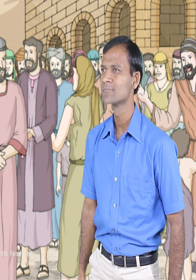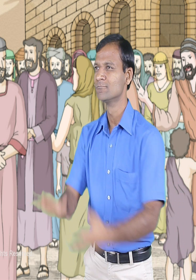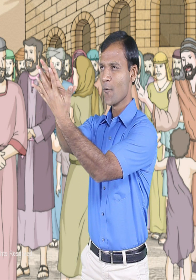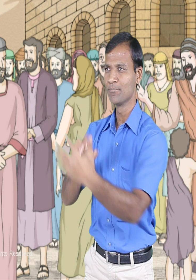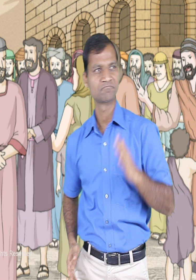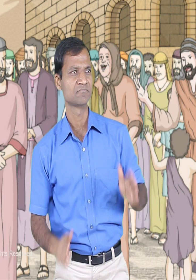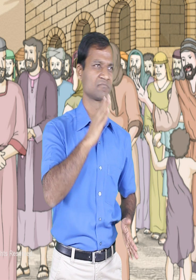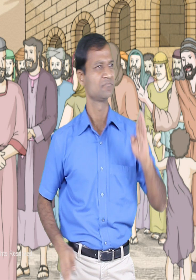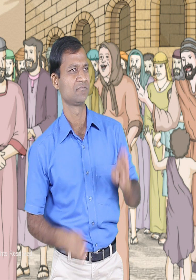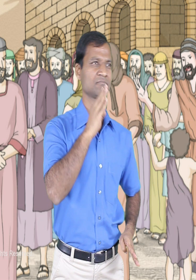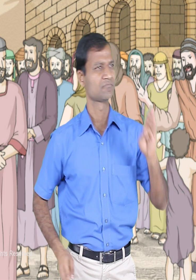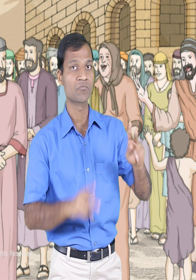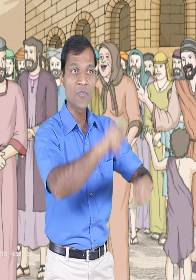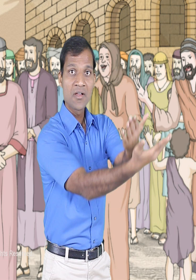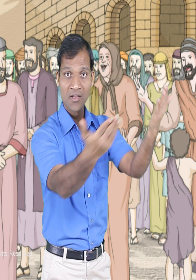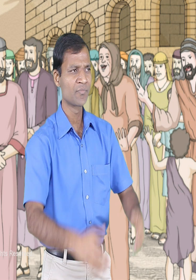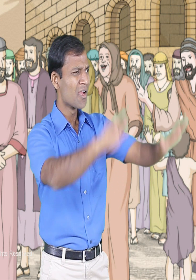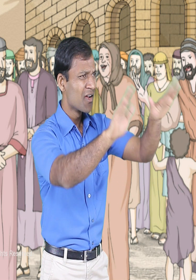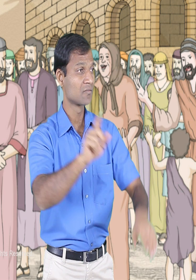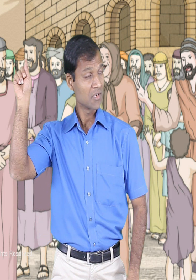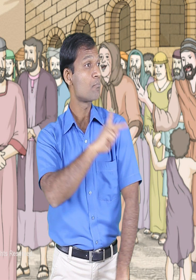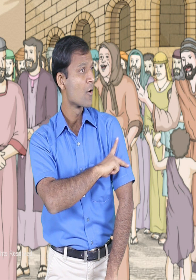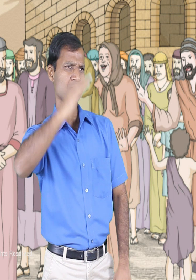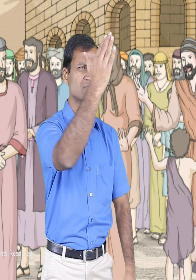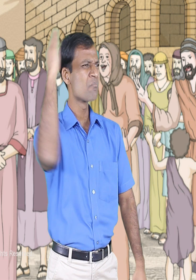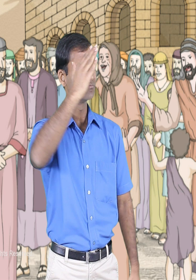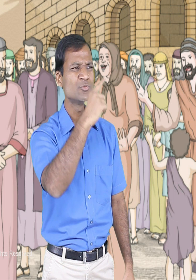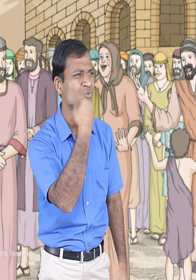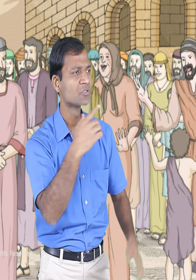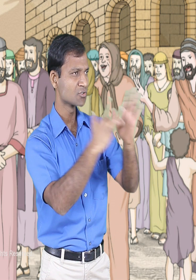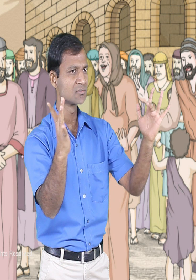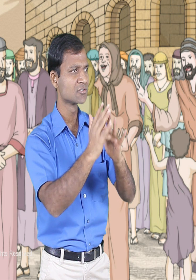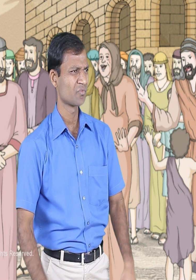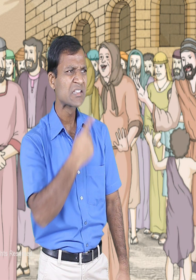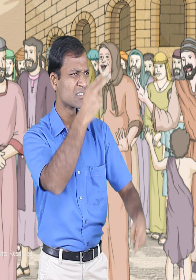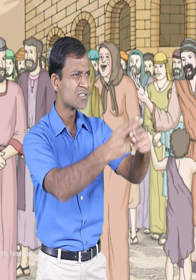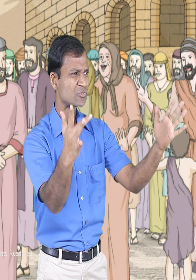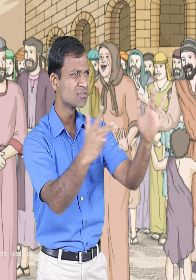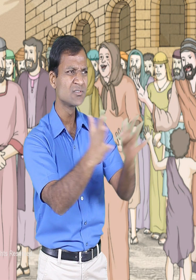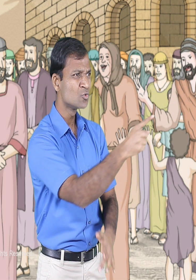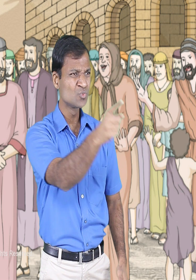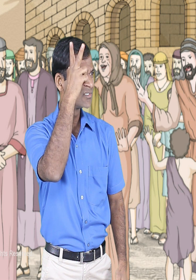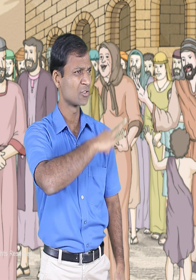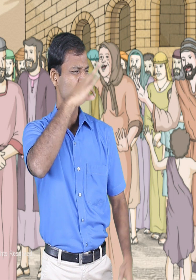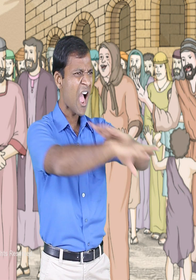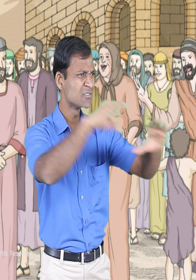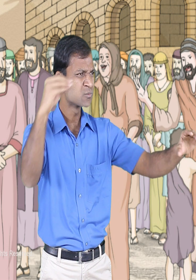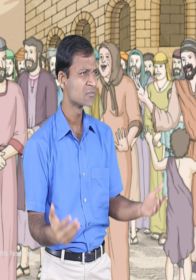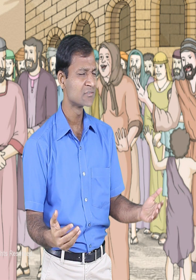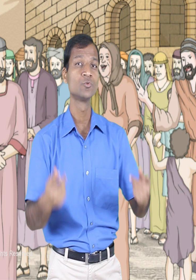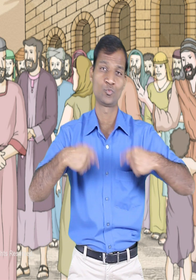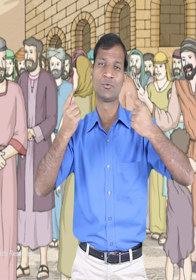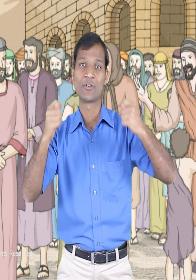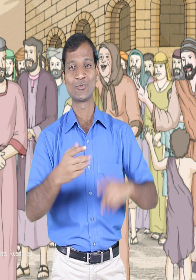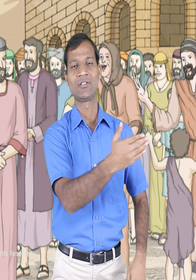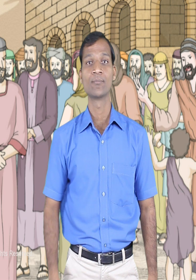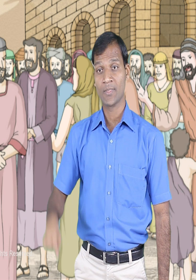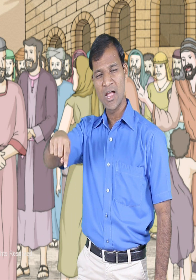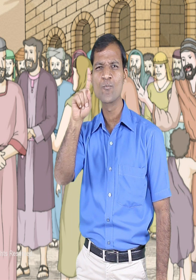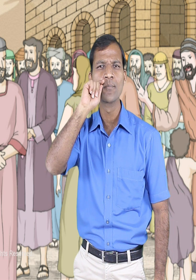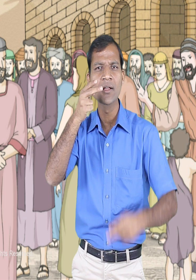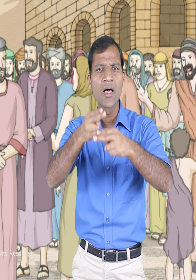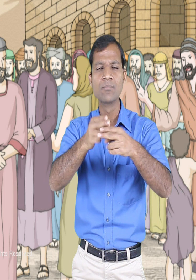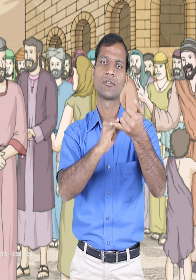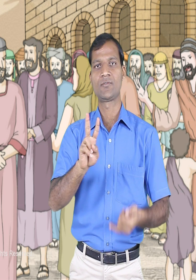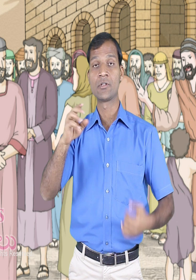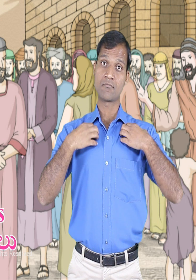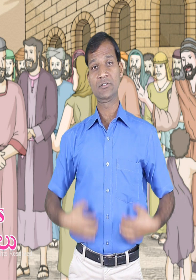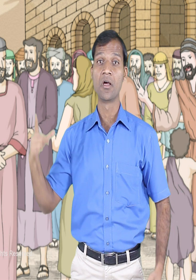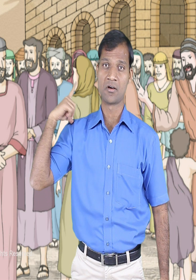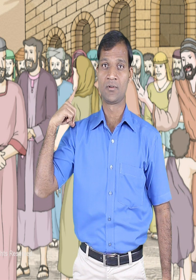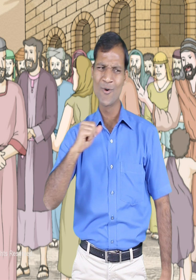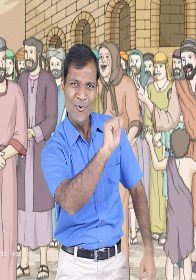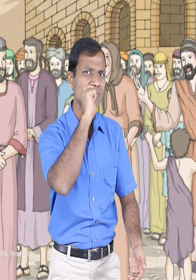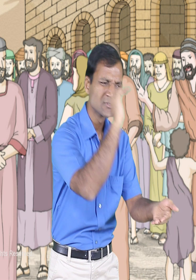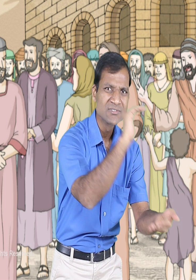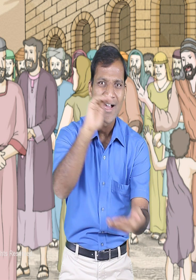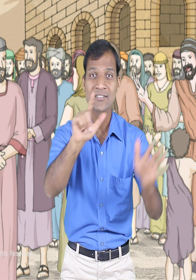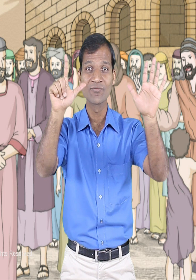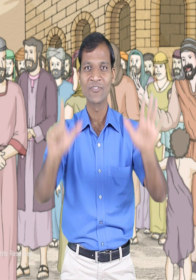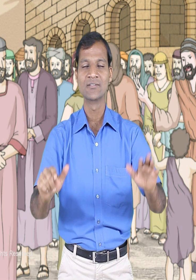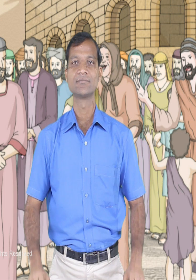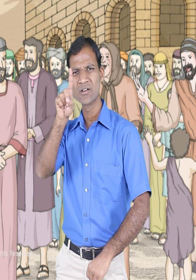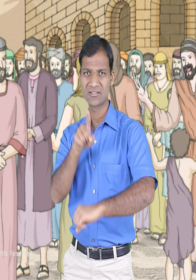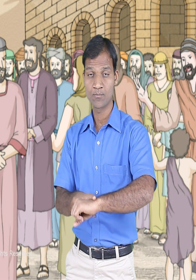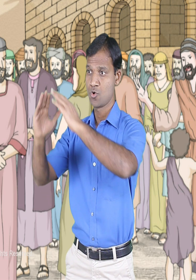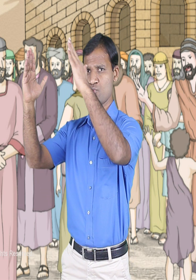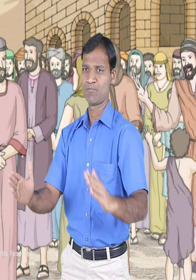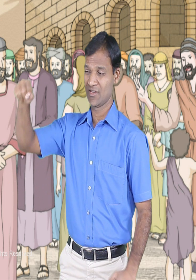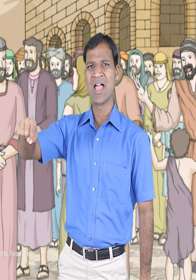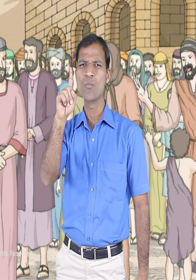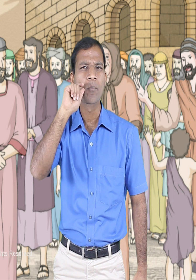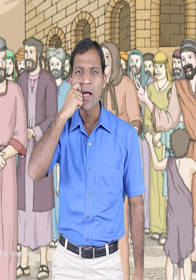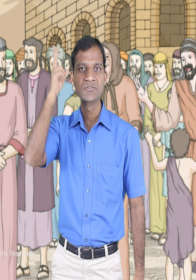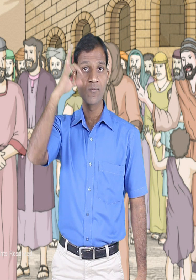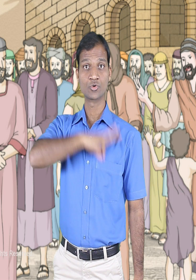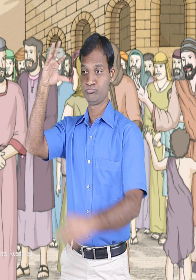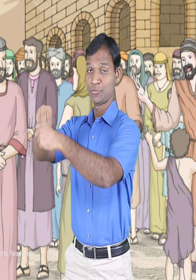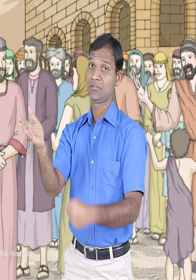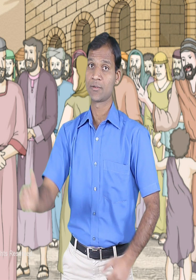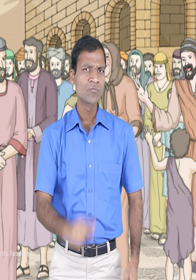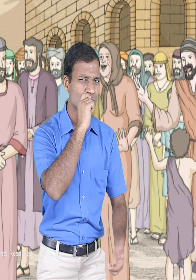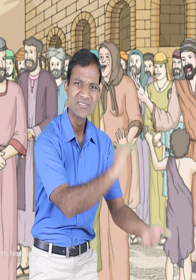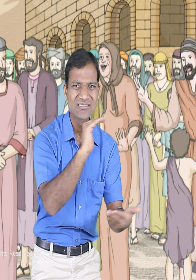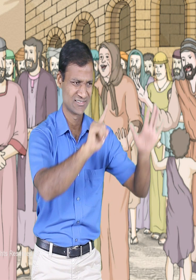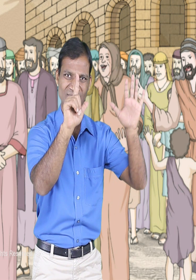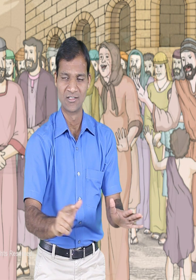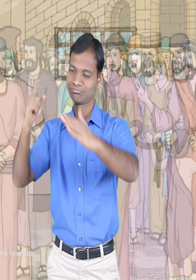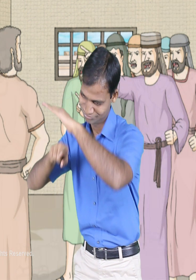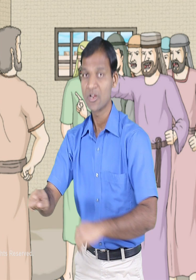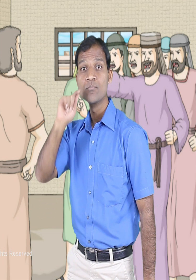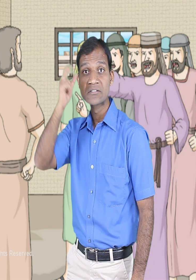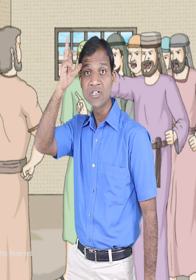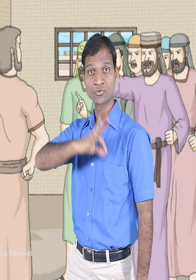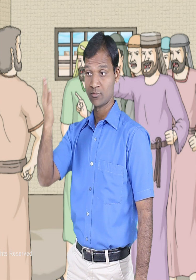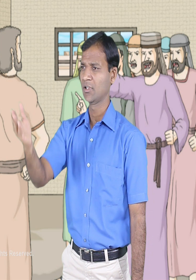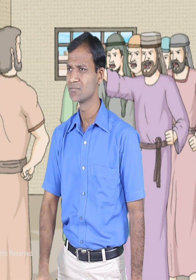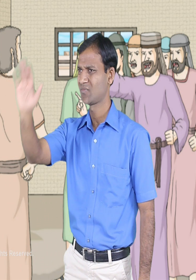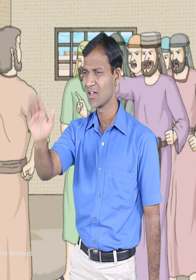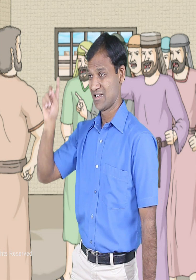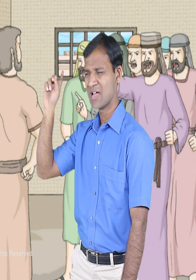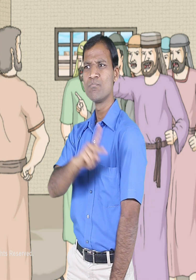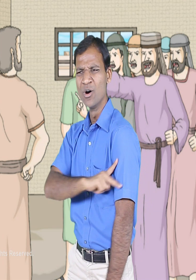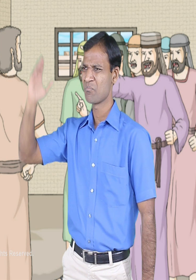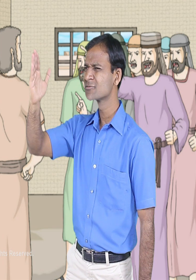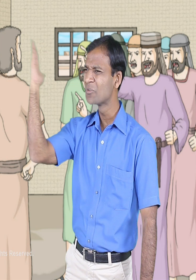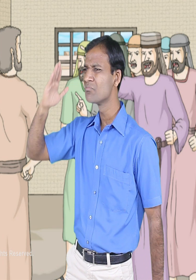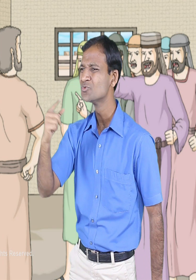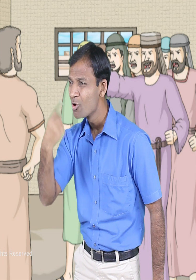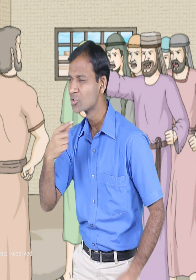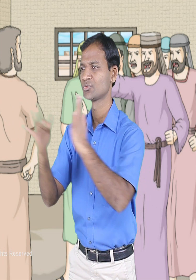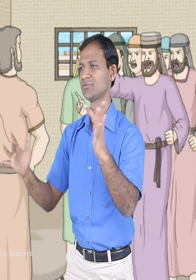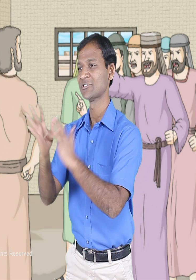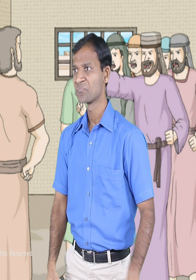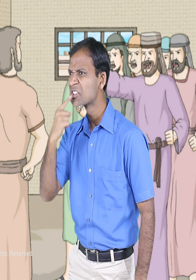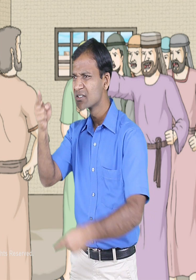Now there were some itinerant Jewish exorcists who tried to invoke the name of the Lord Jesus over those with evil spirits. They would say, “I bind you by Jesus, whom Paul proclaims.”